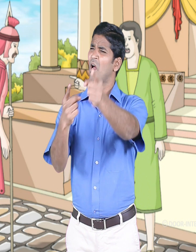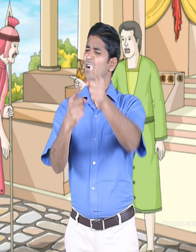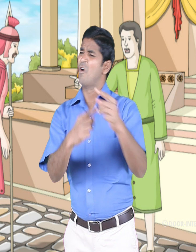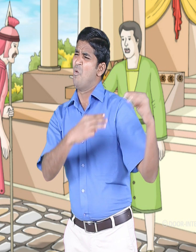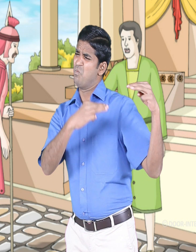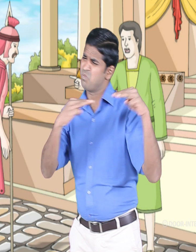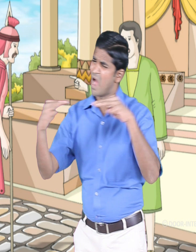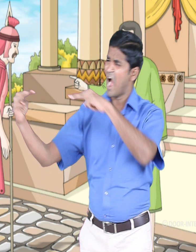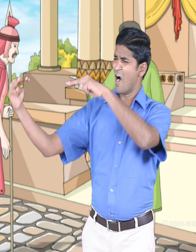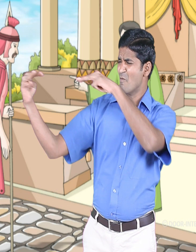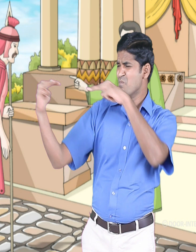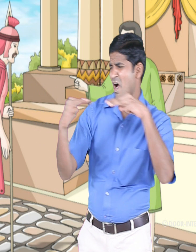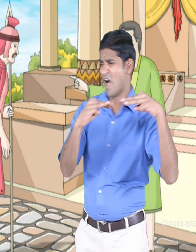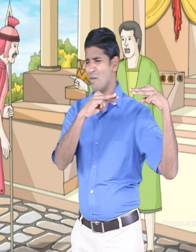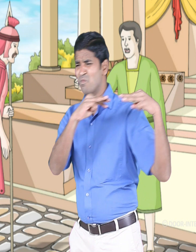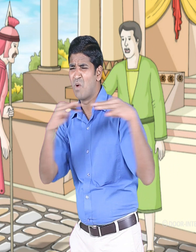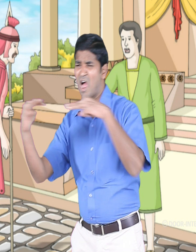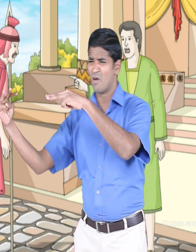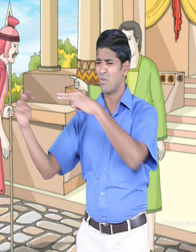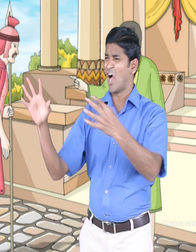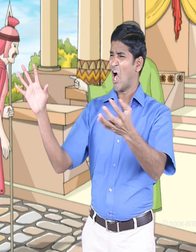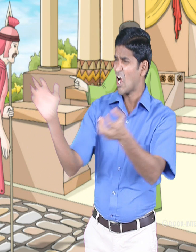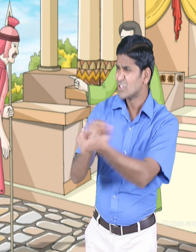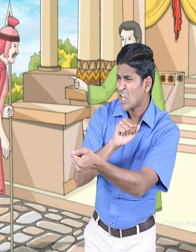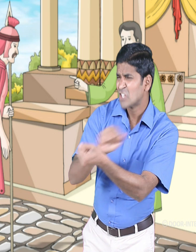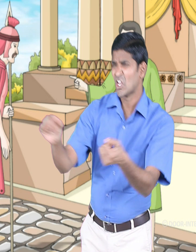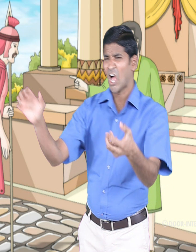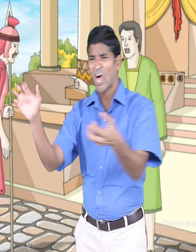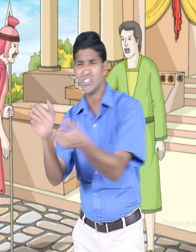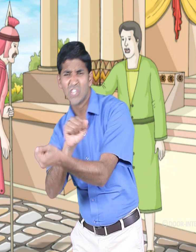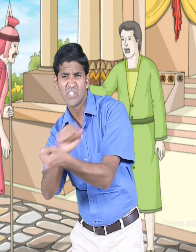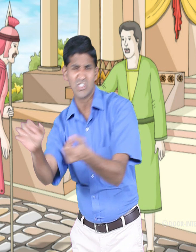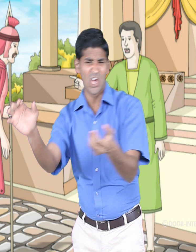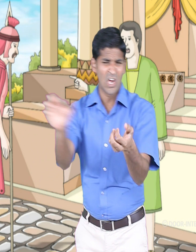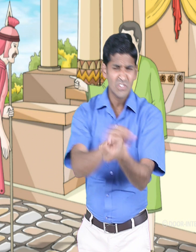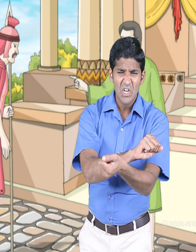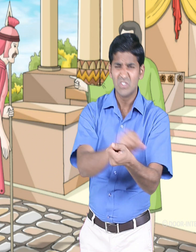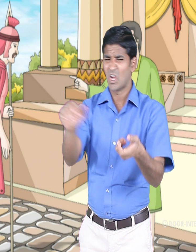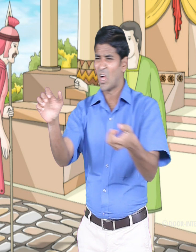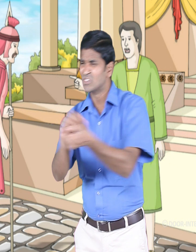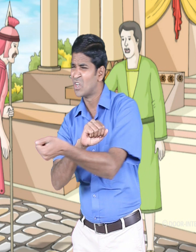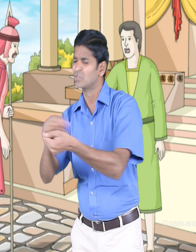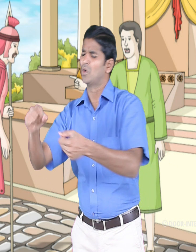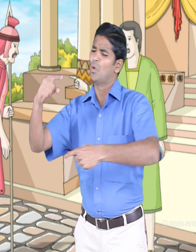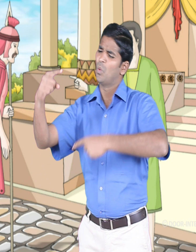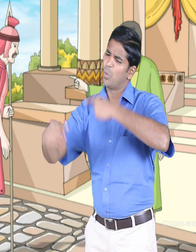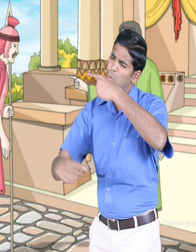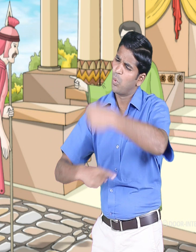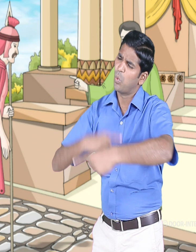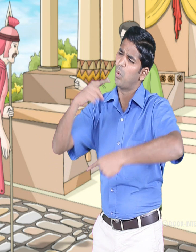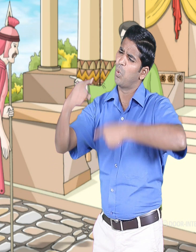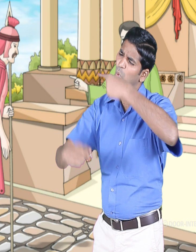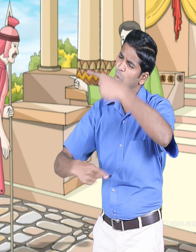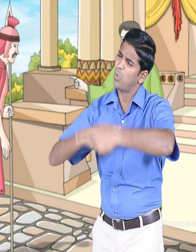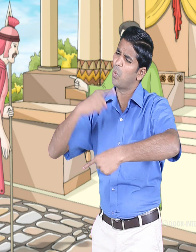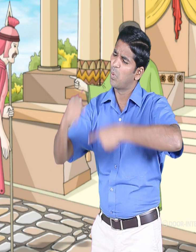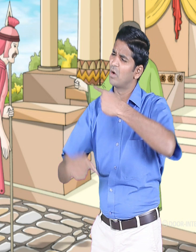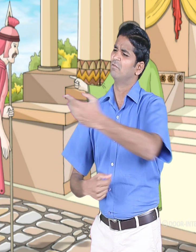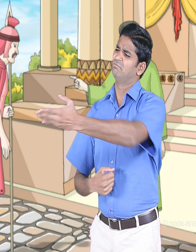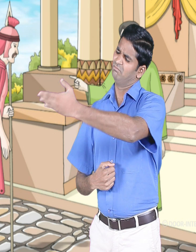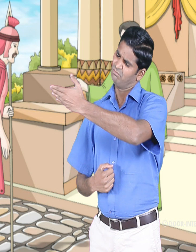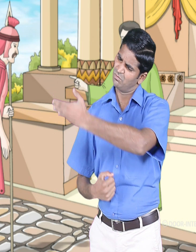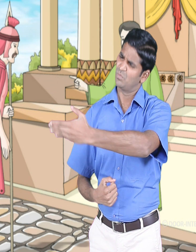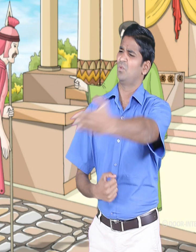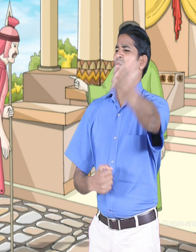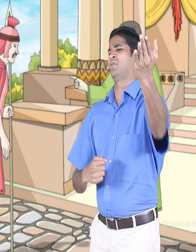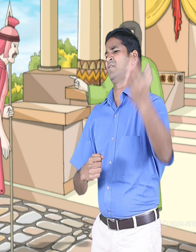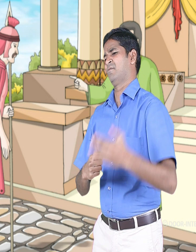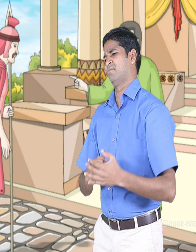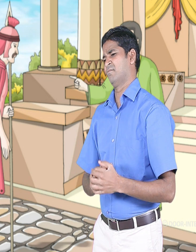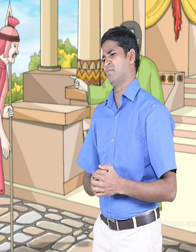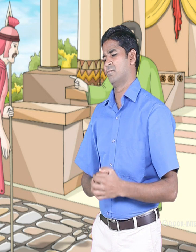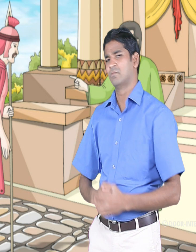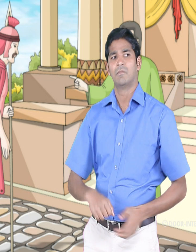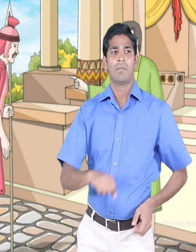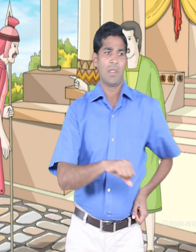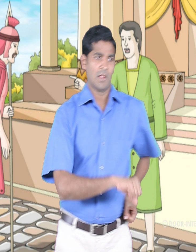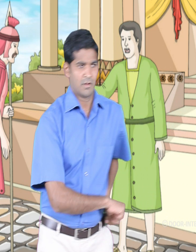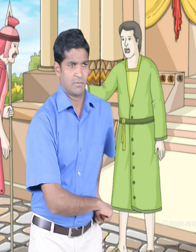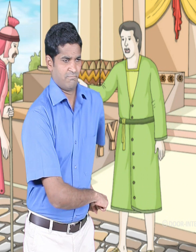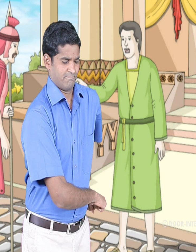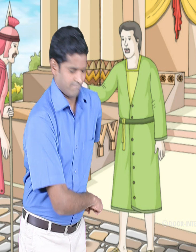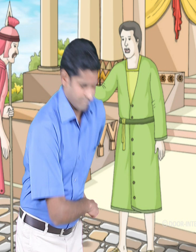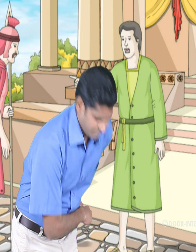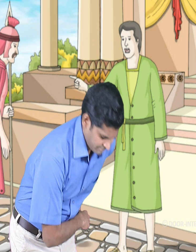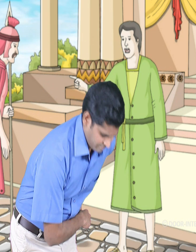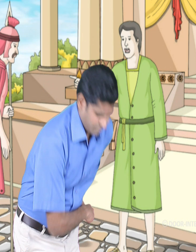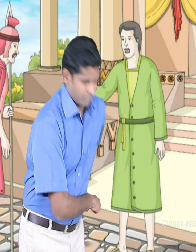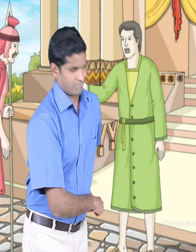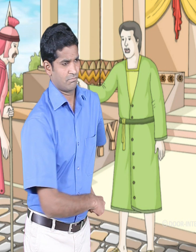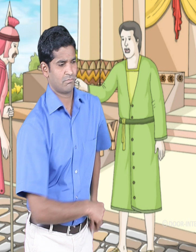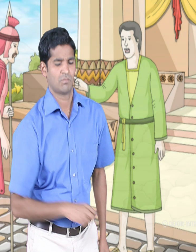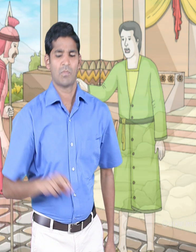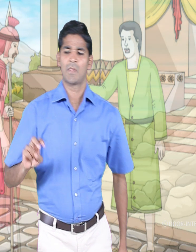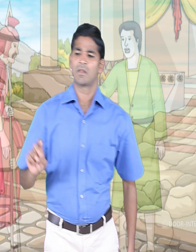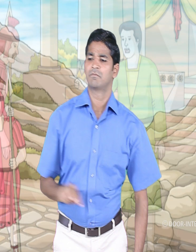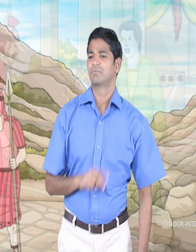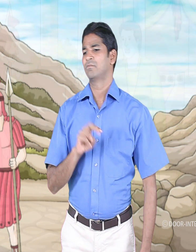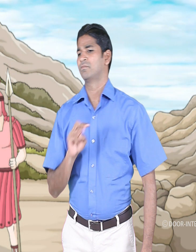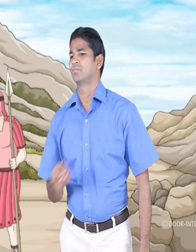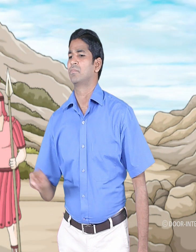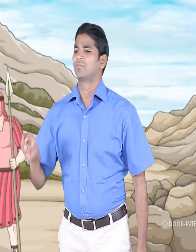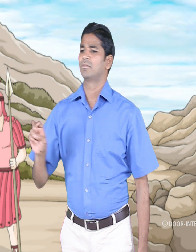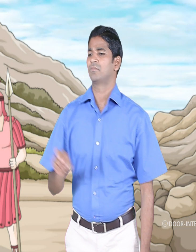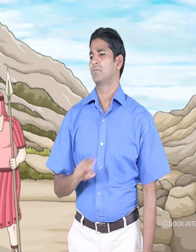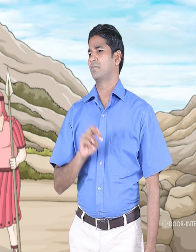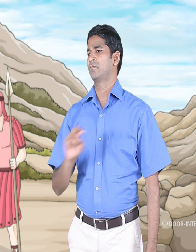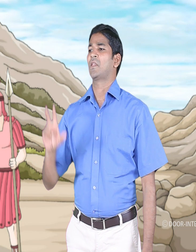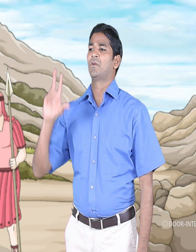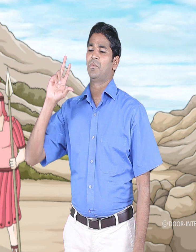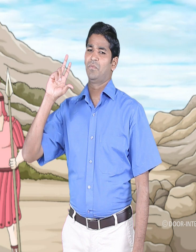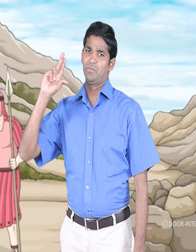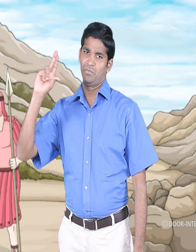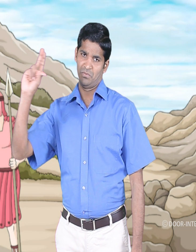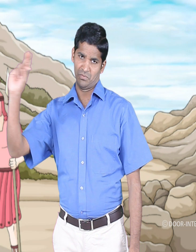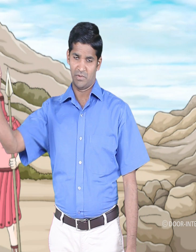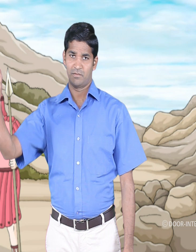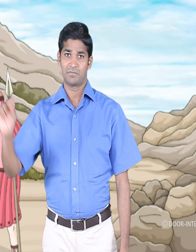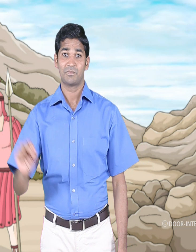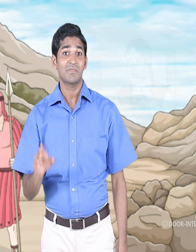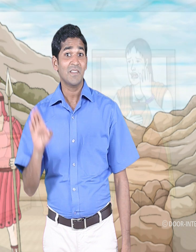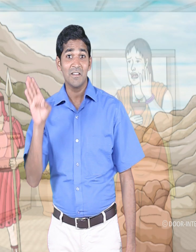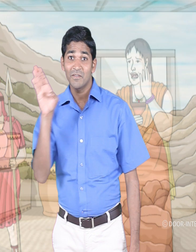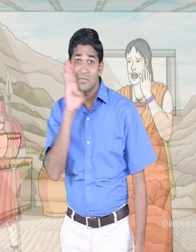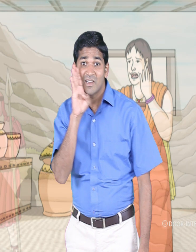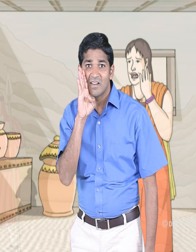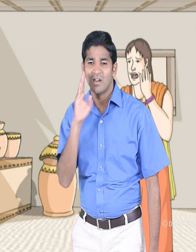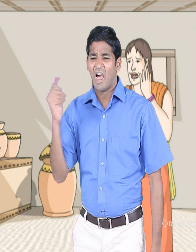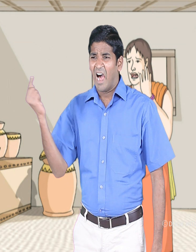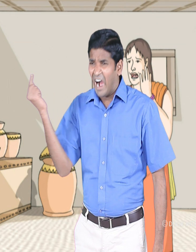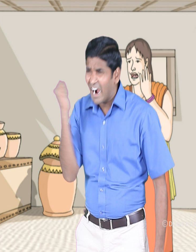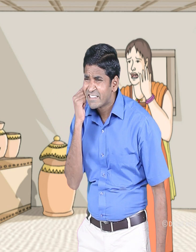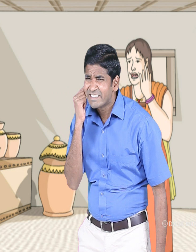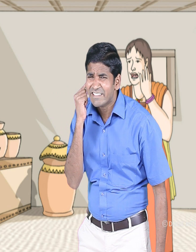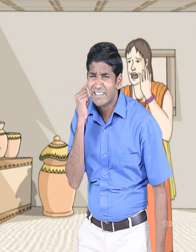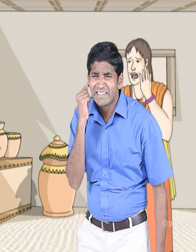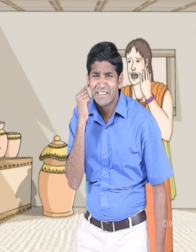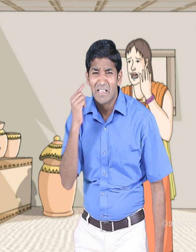Strengthen your attack against the city and demolish it.’ Encourage him with these words.”